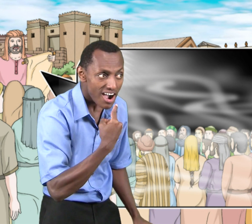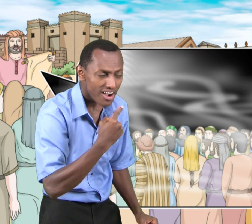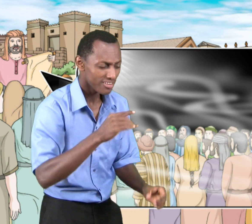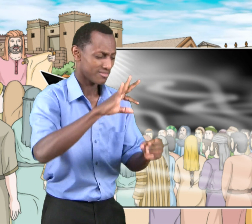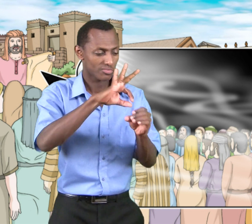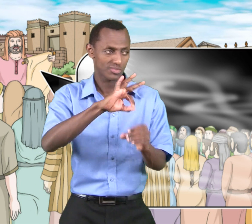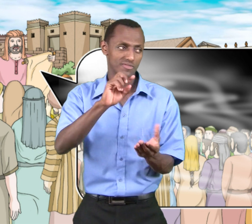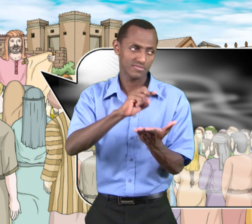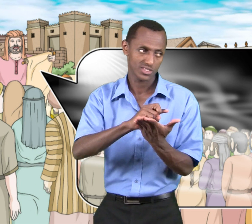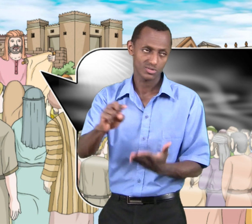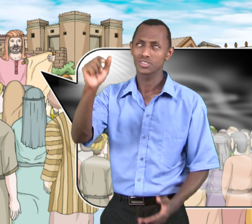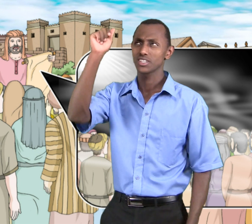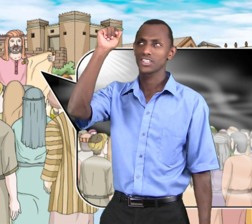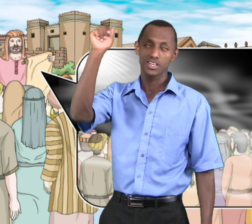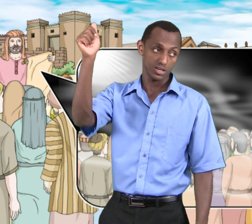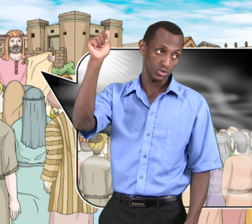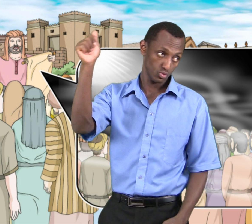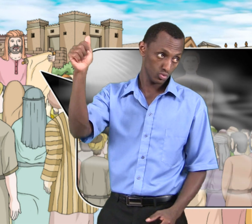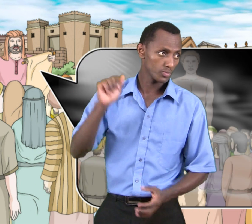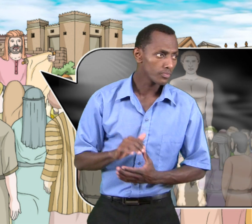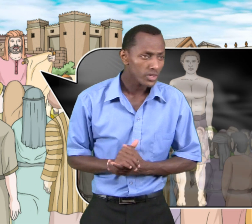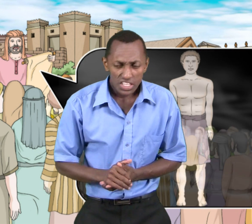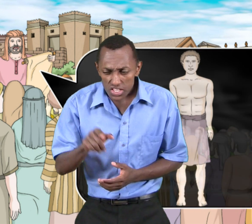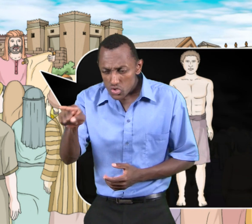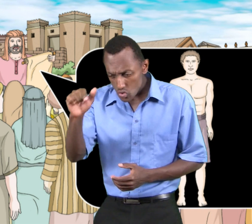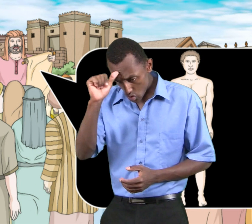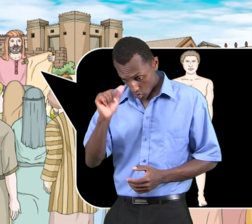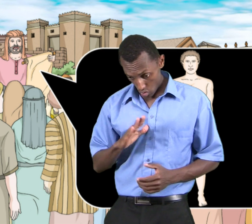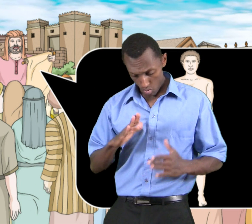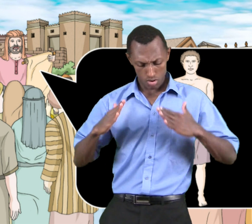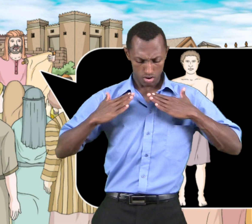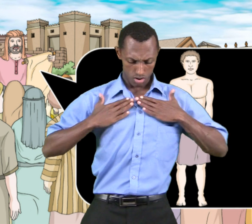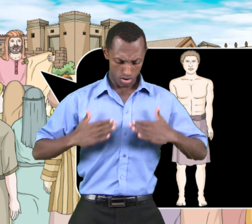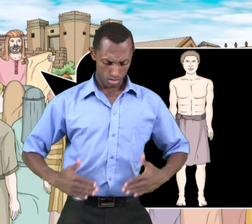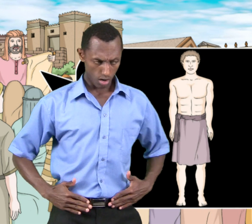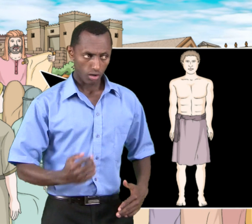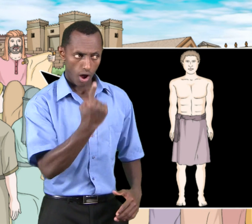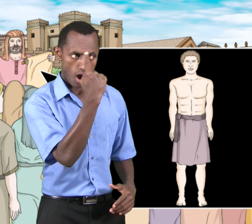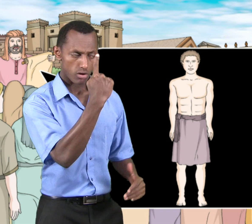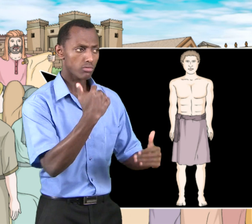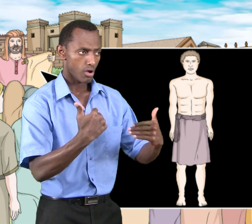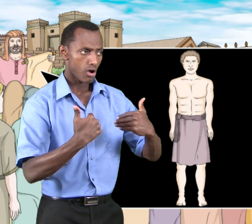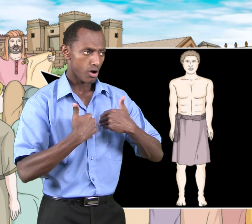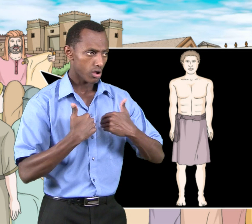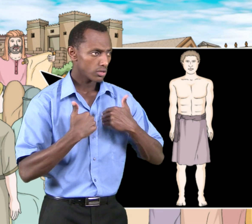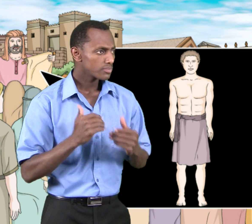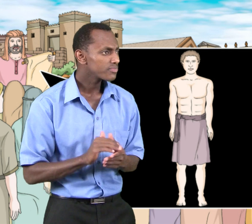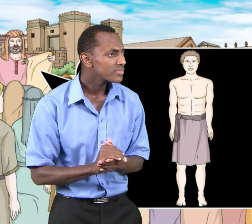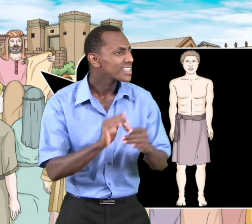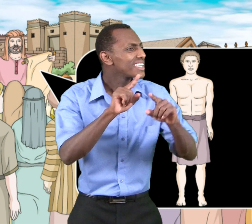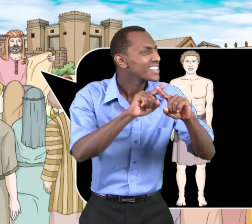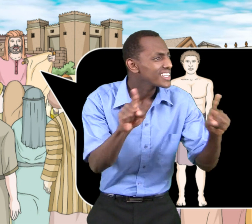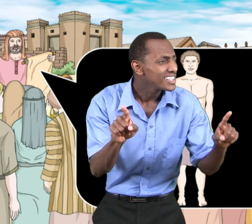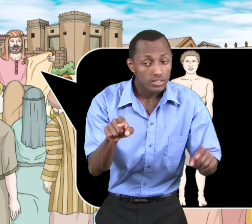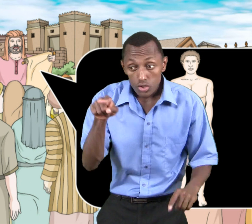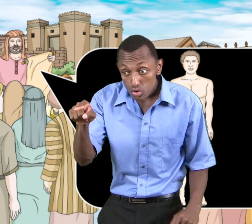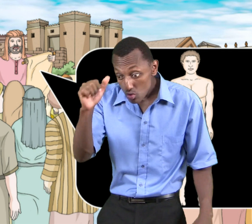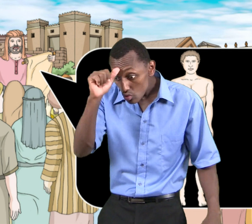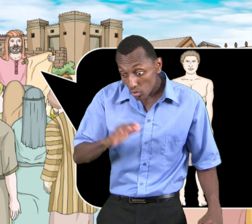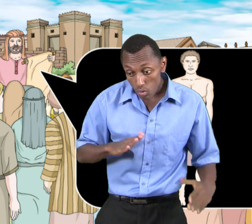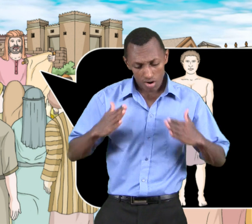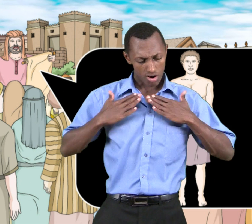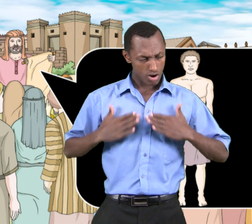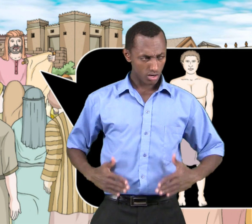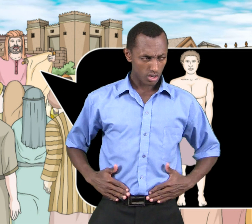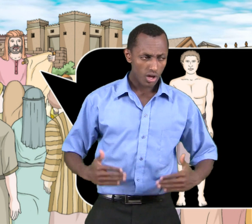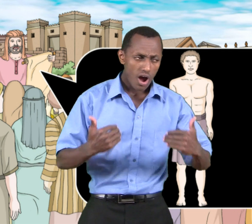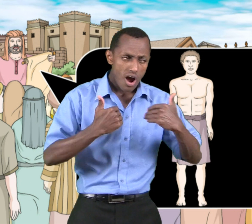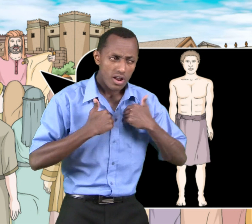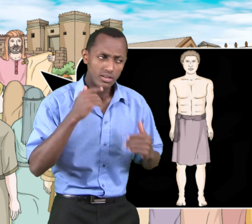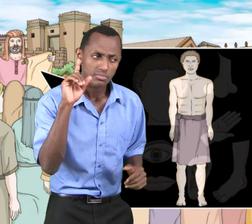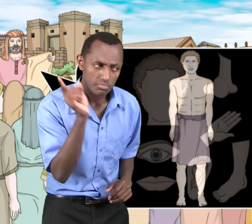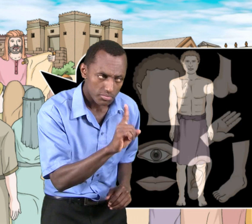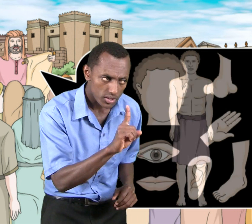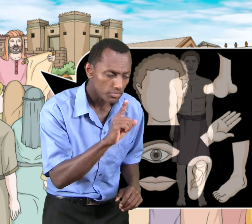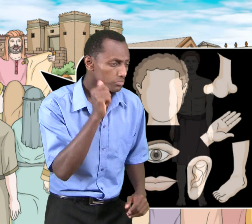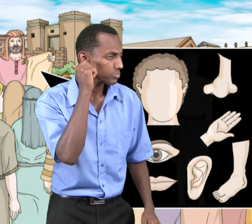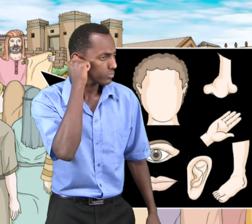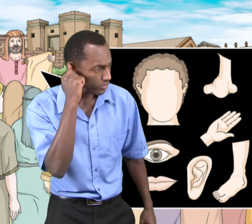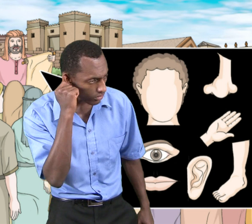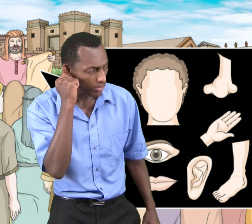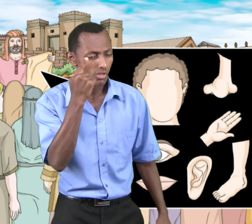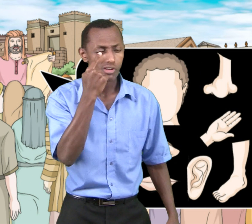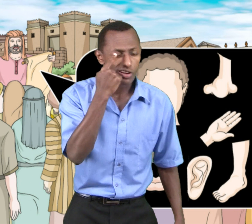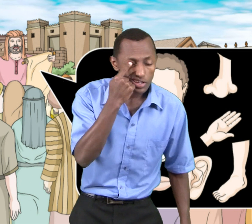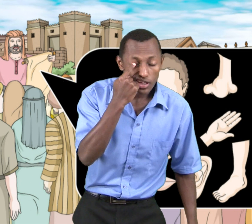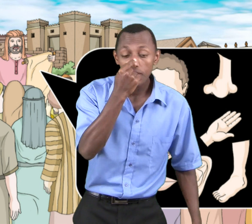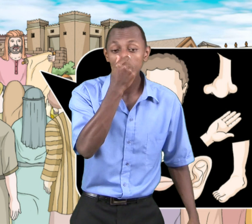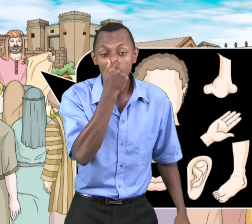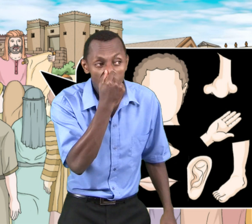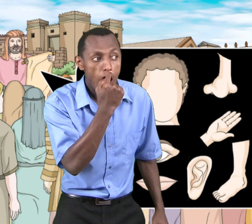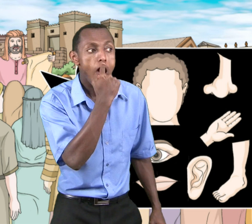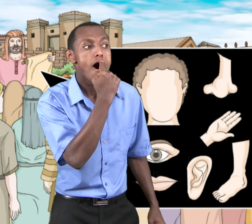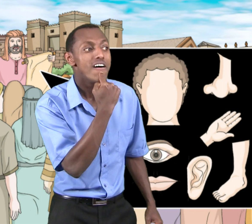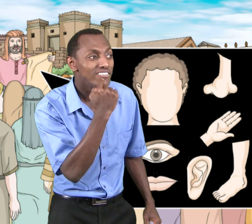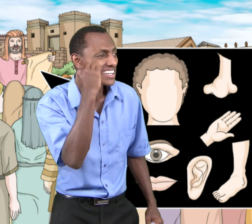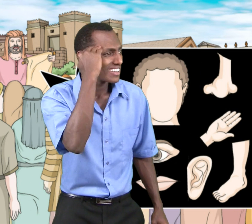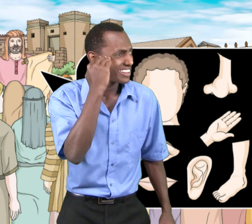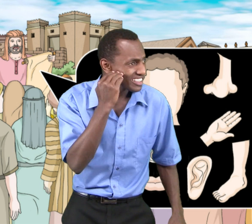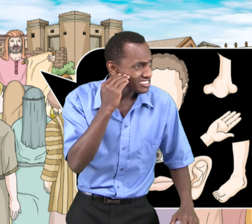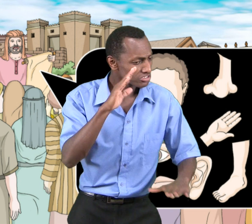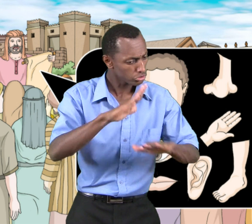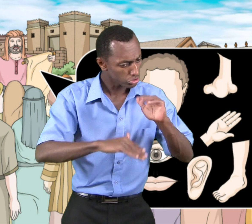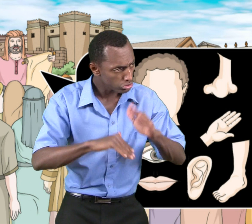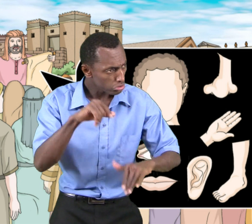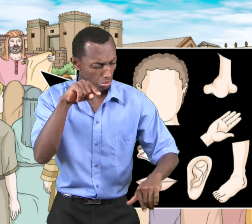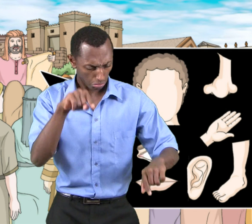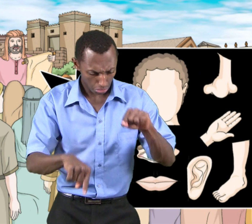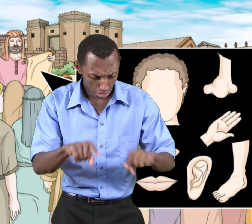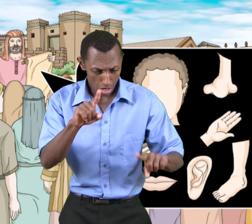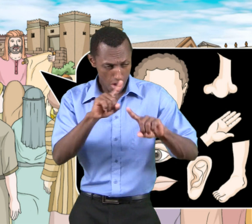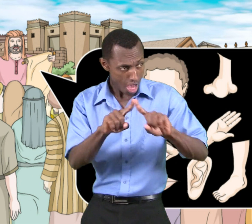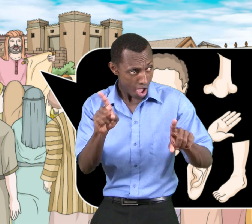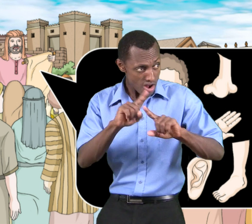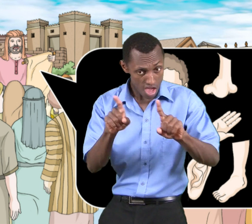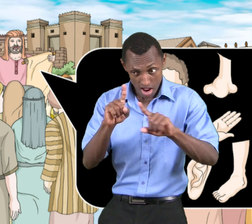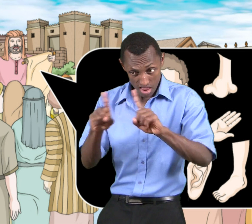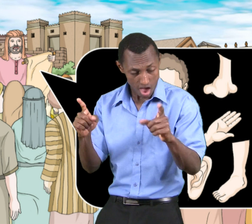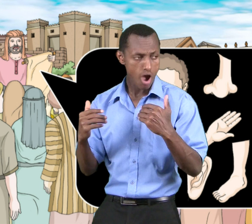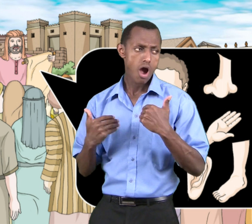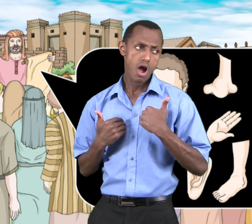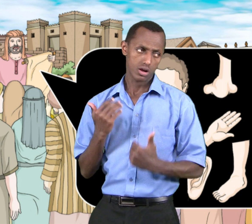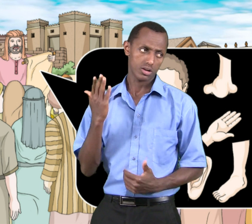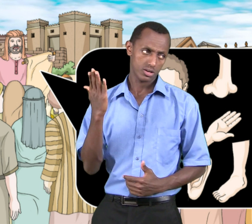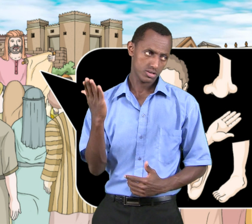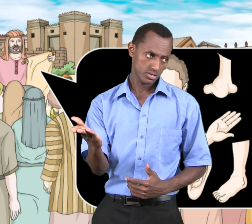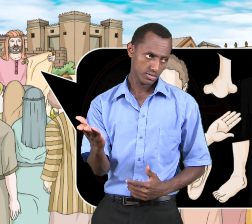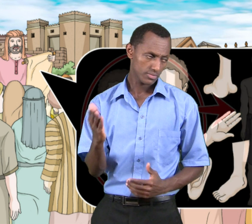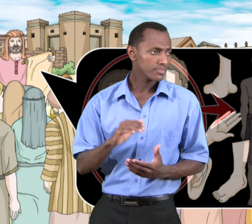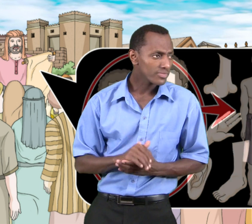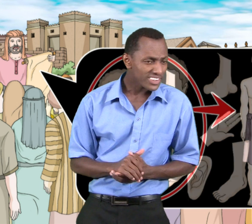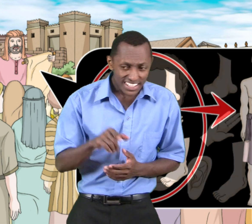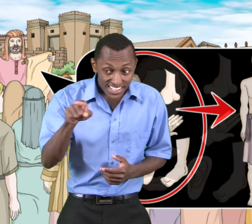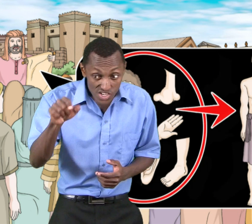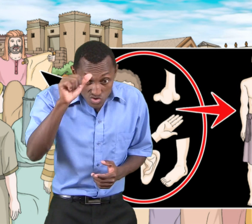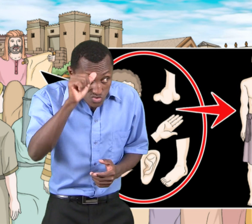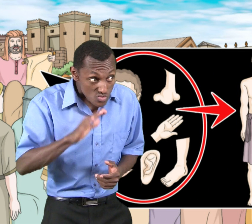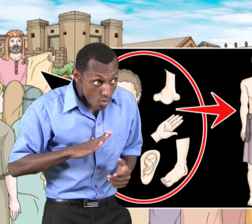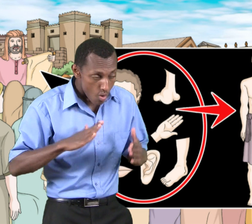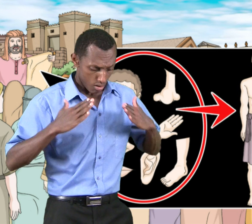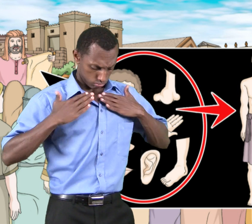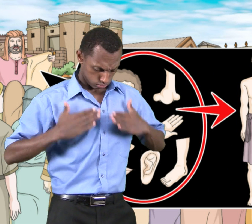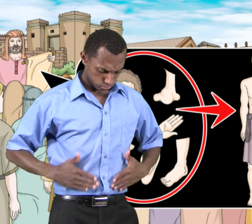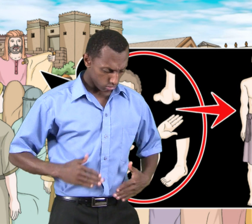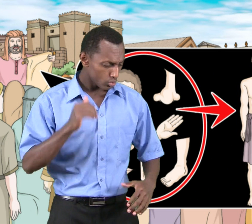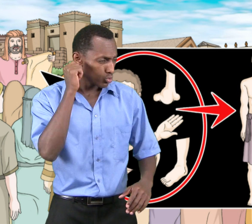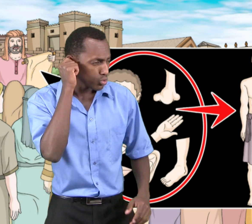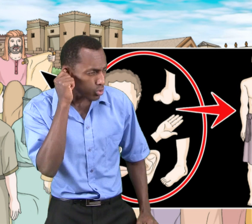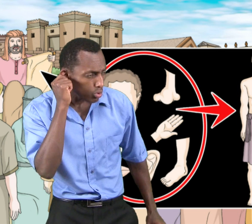The body is a unit, though it is composed of many parts.